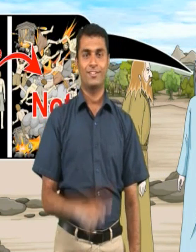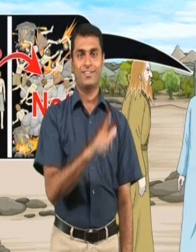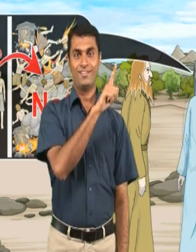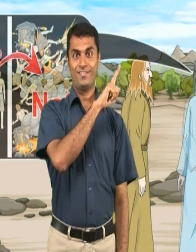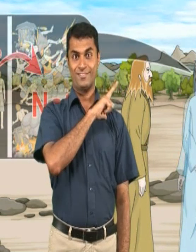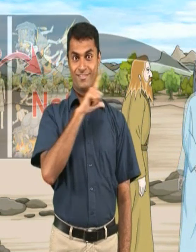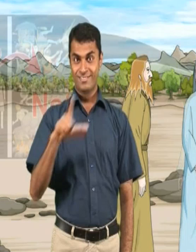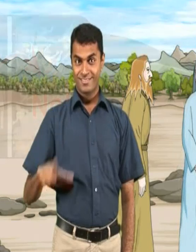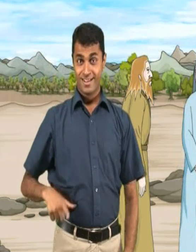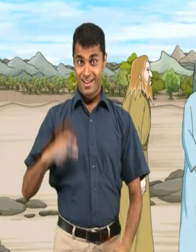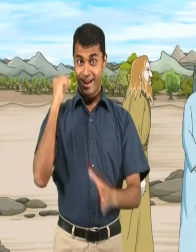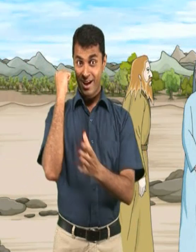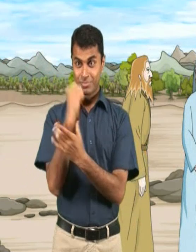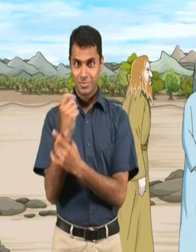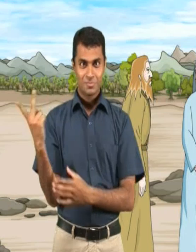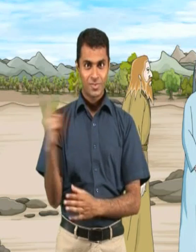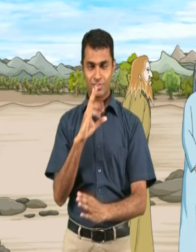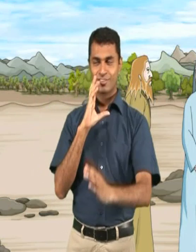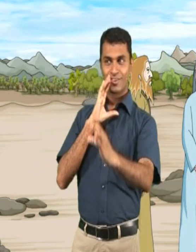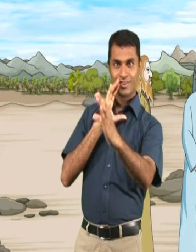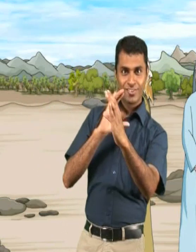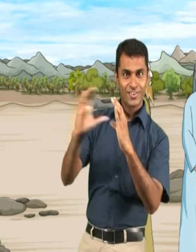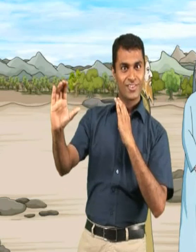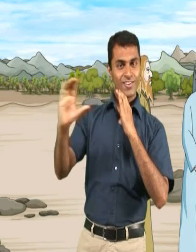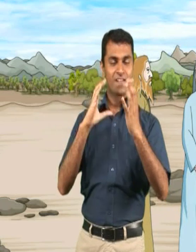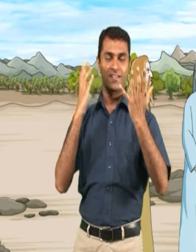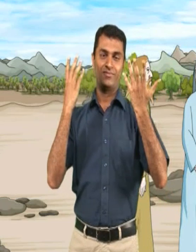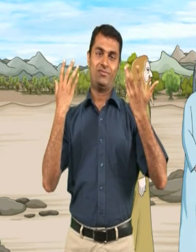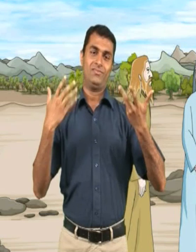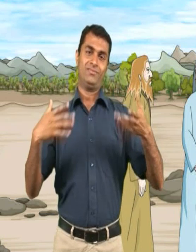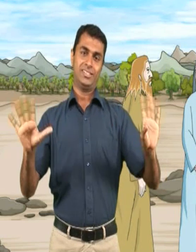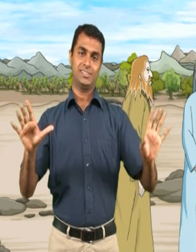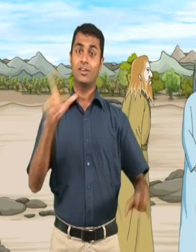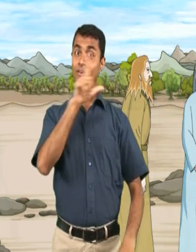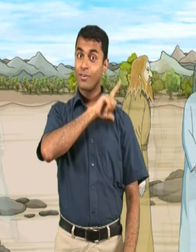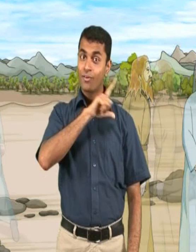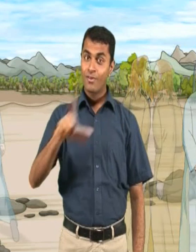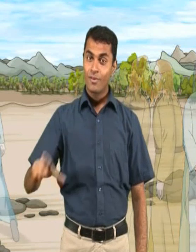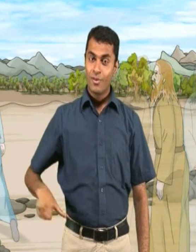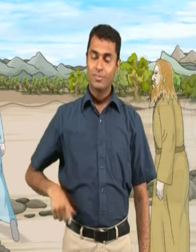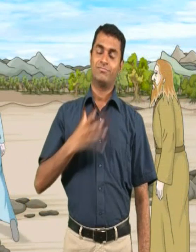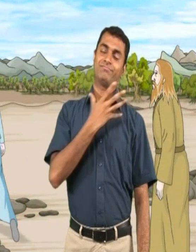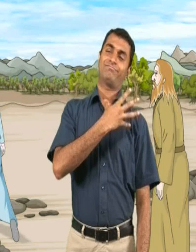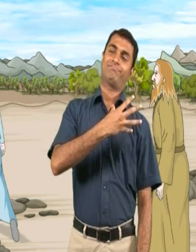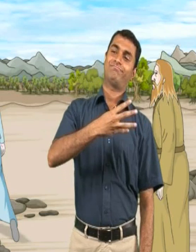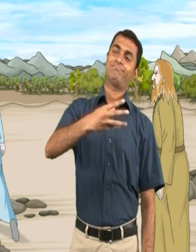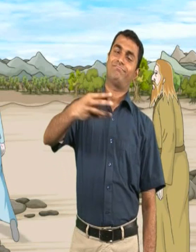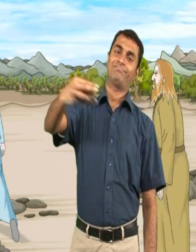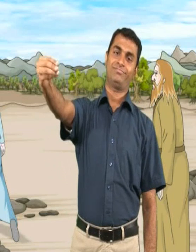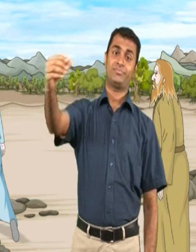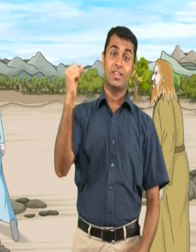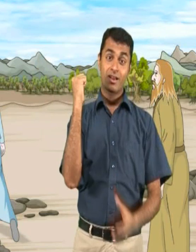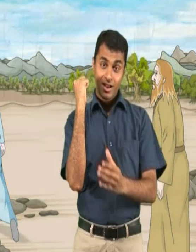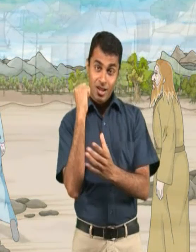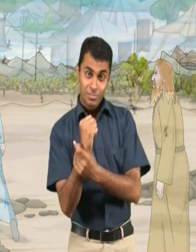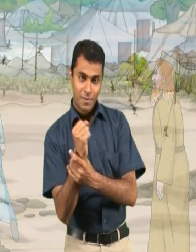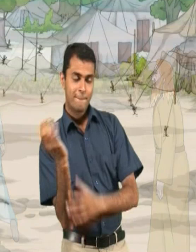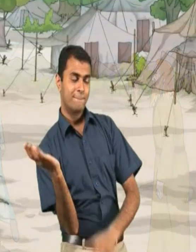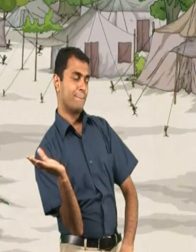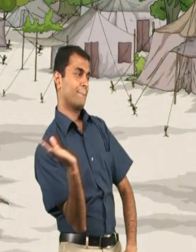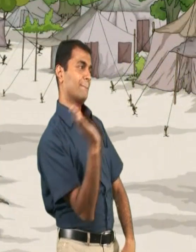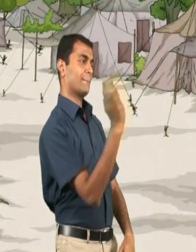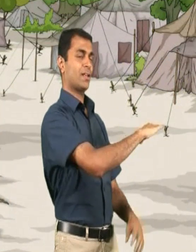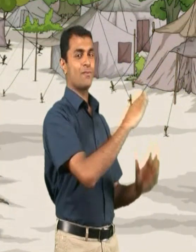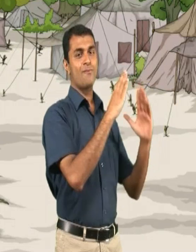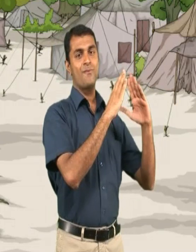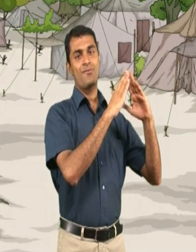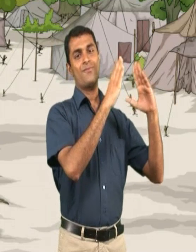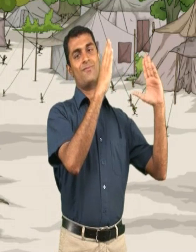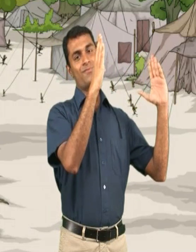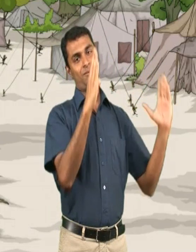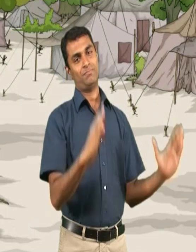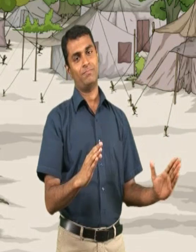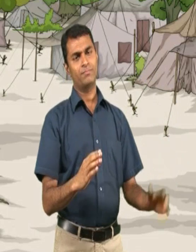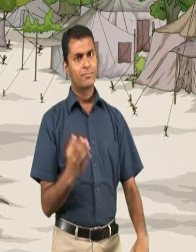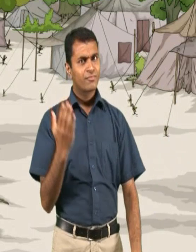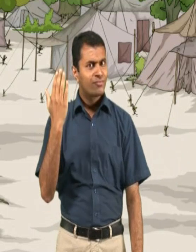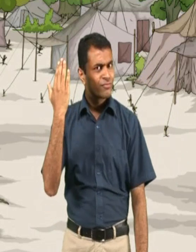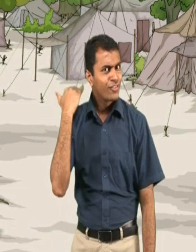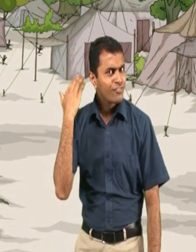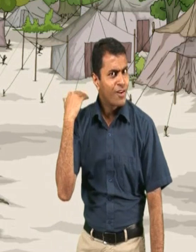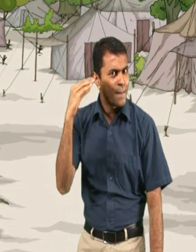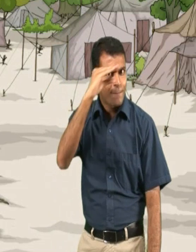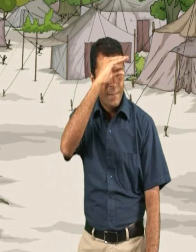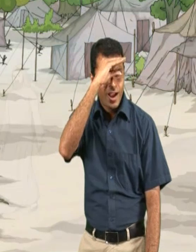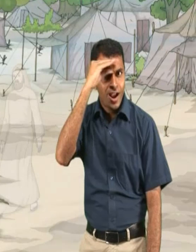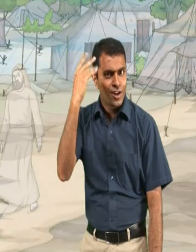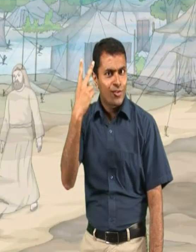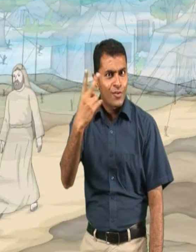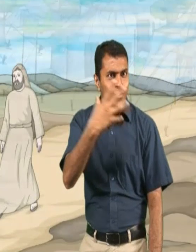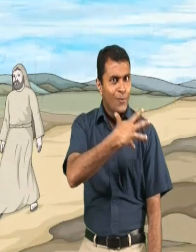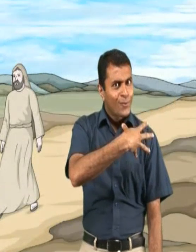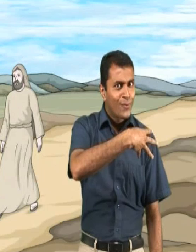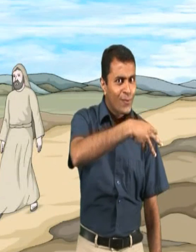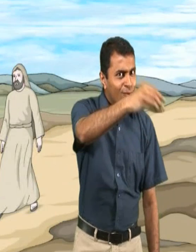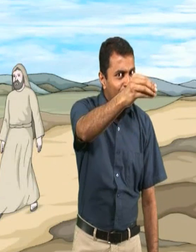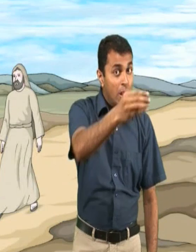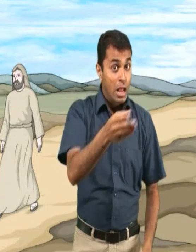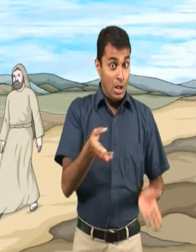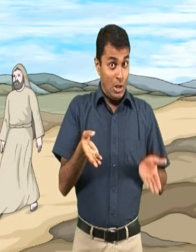When the LORD had finished speaking with Abraham, He departed, and Abraham returned home.